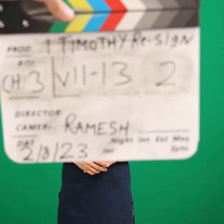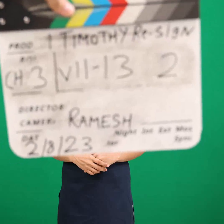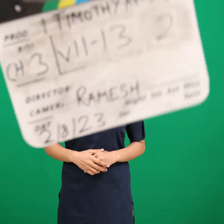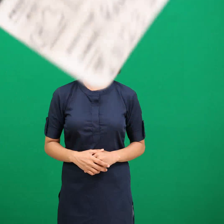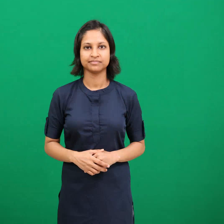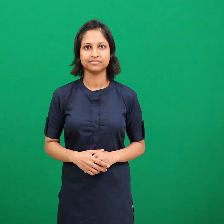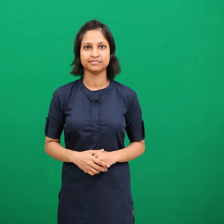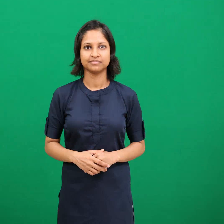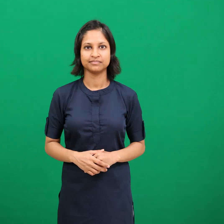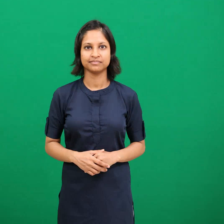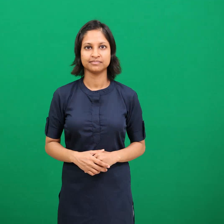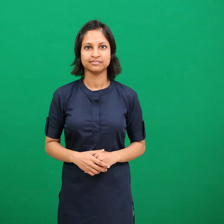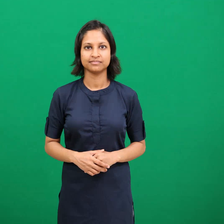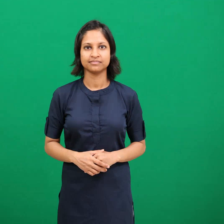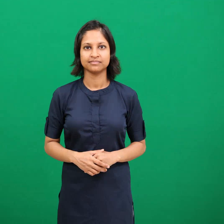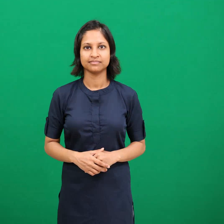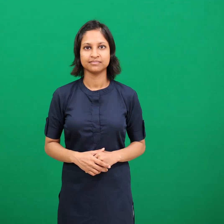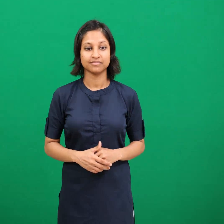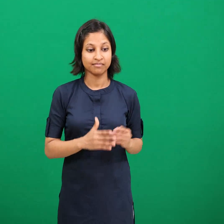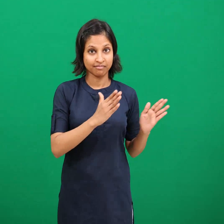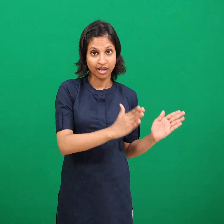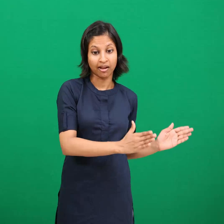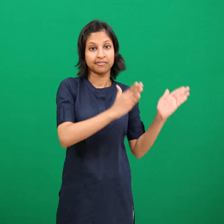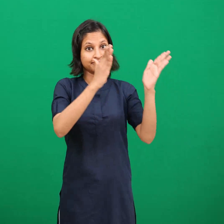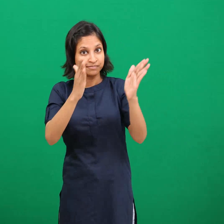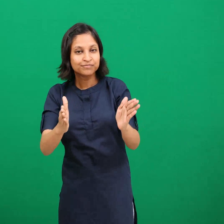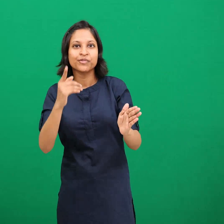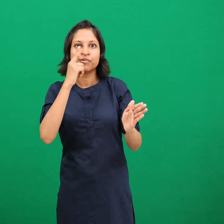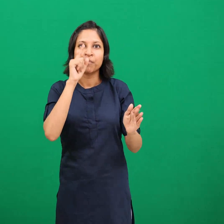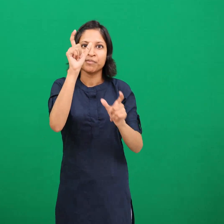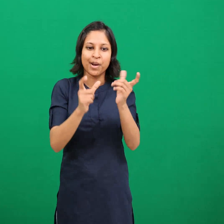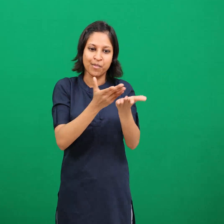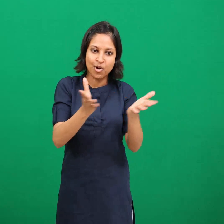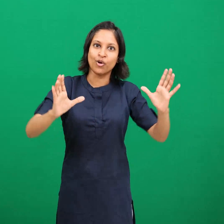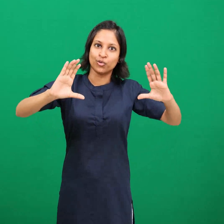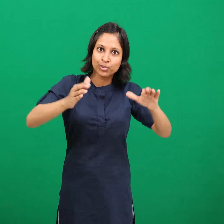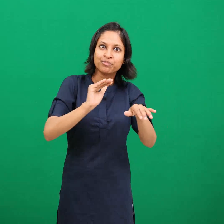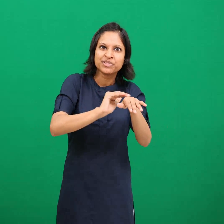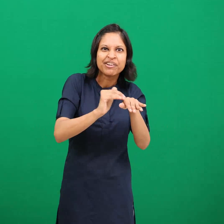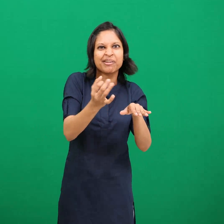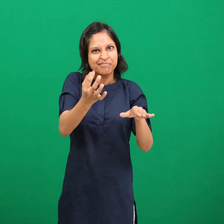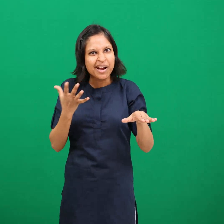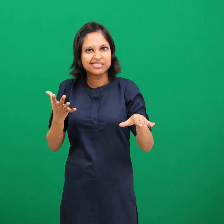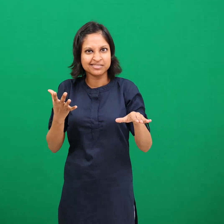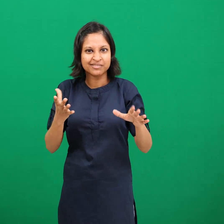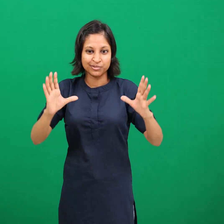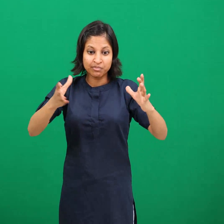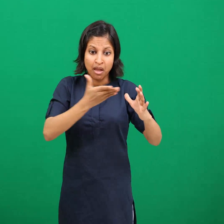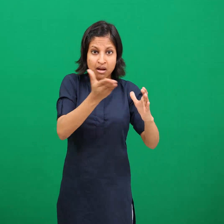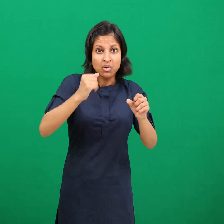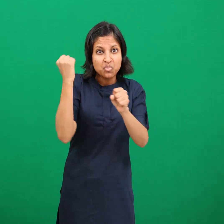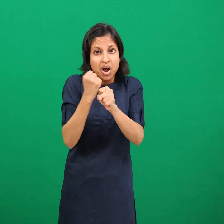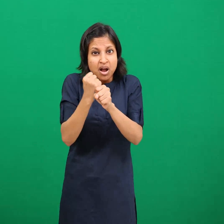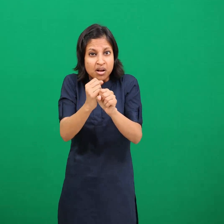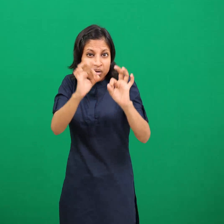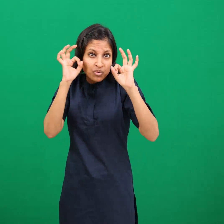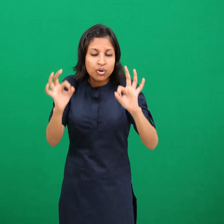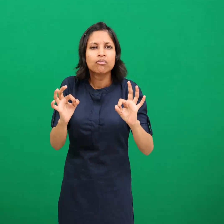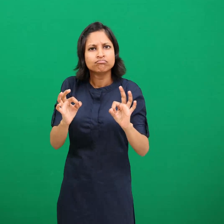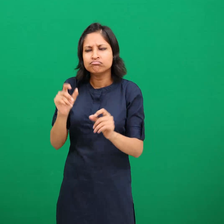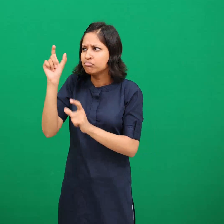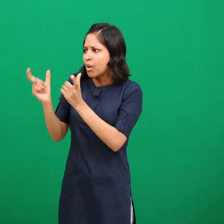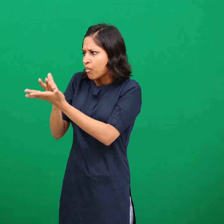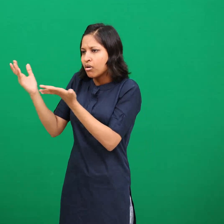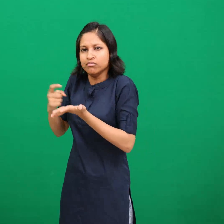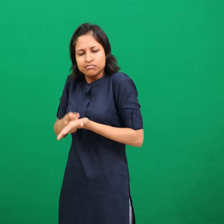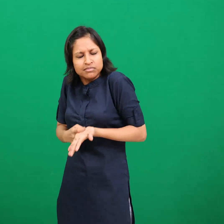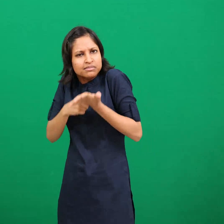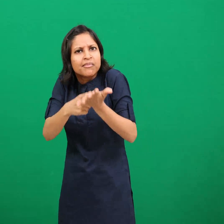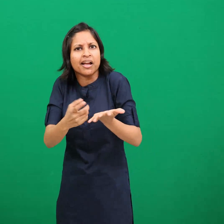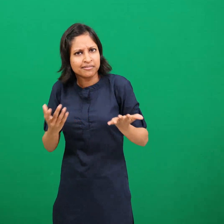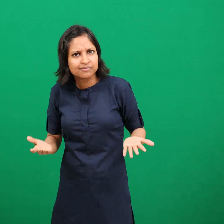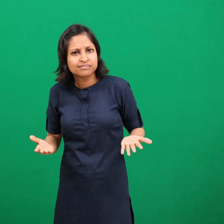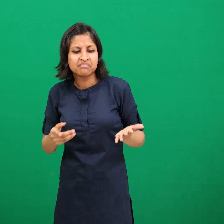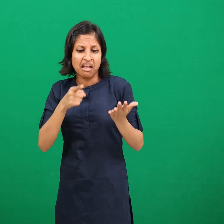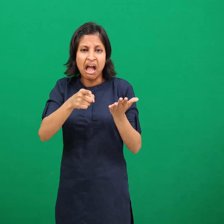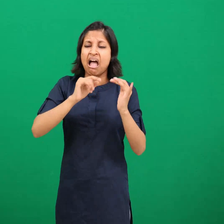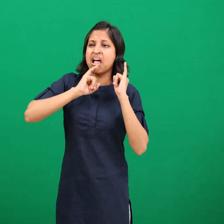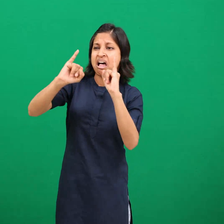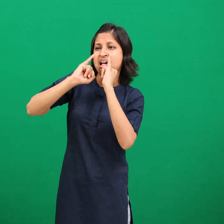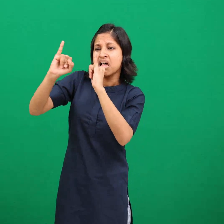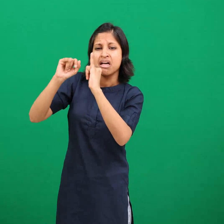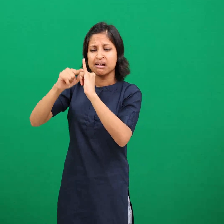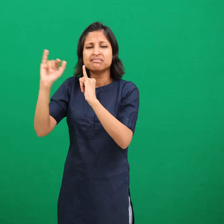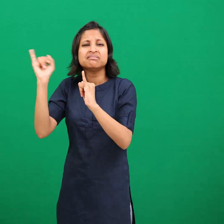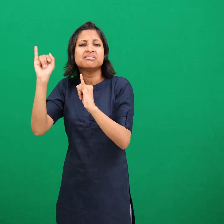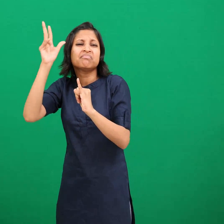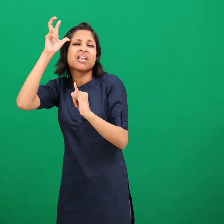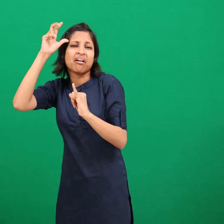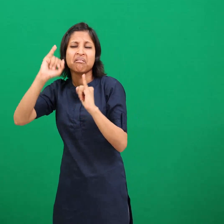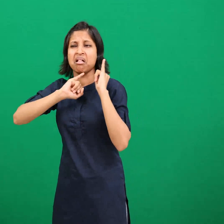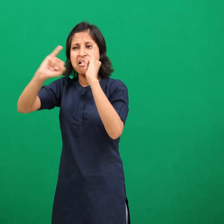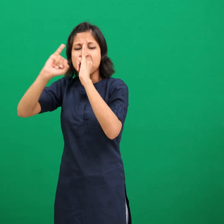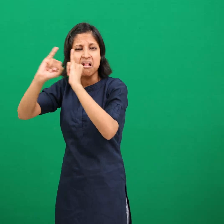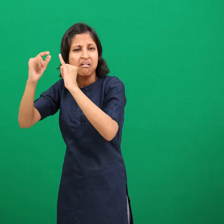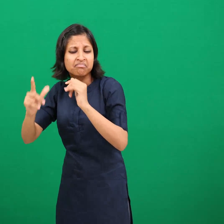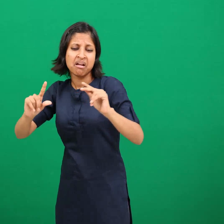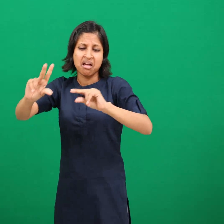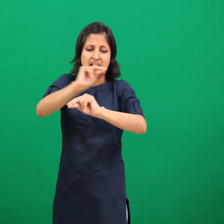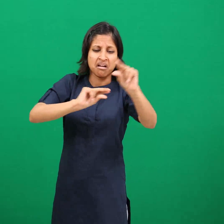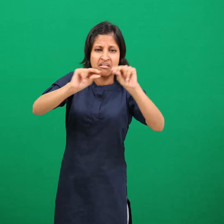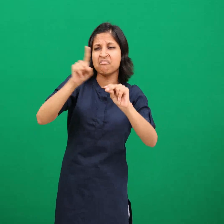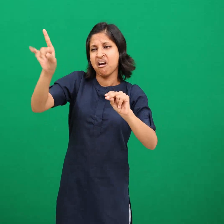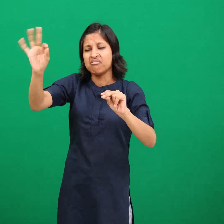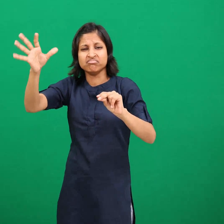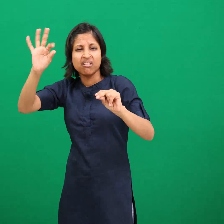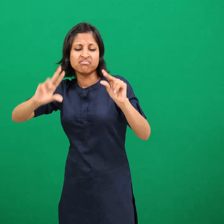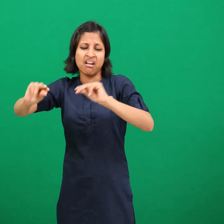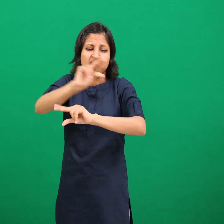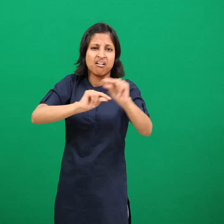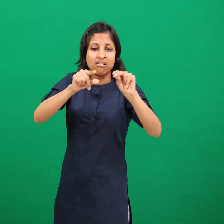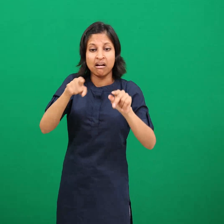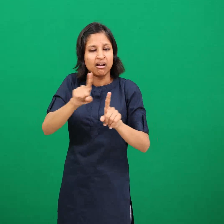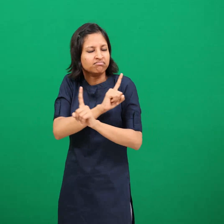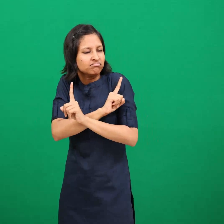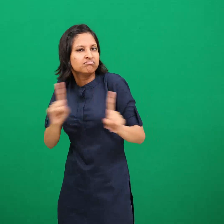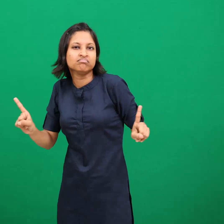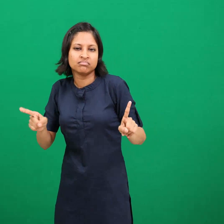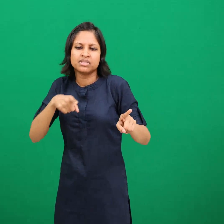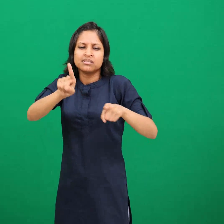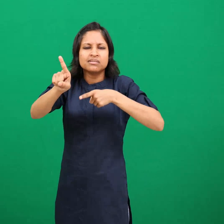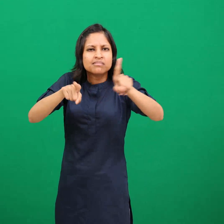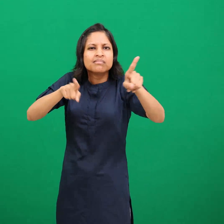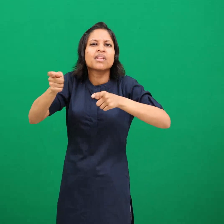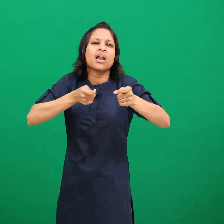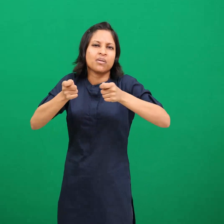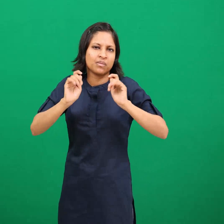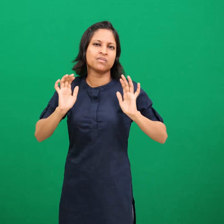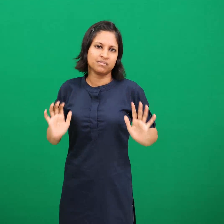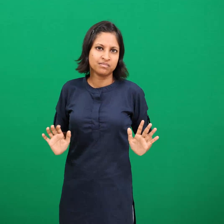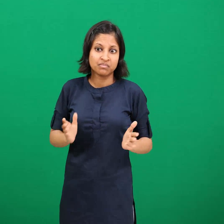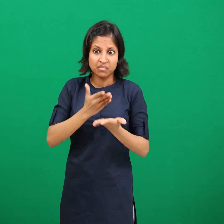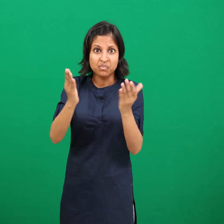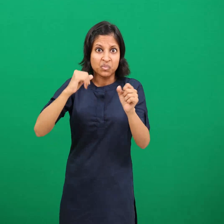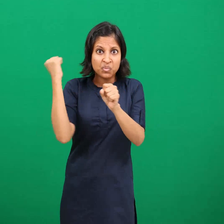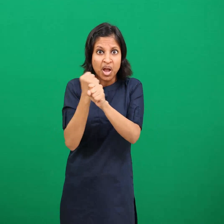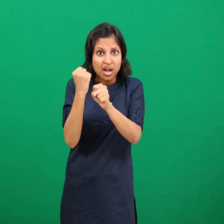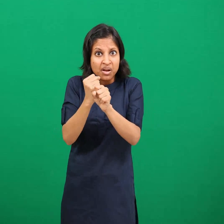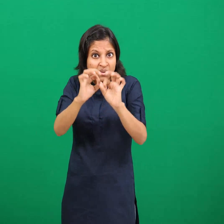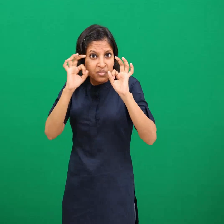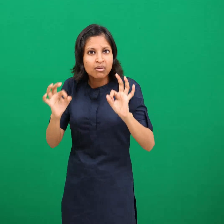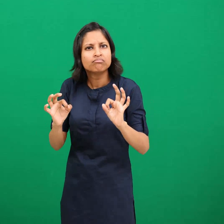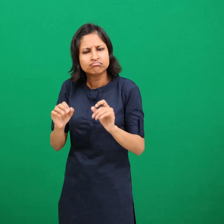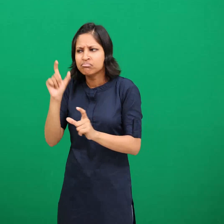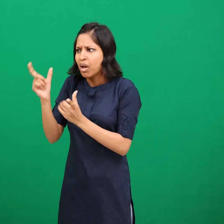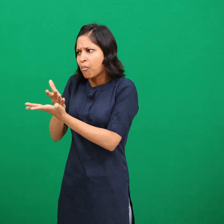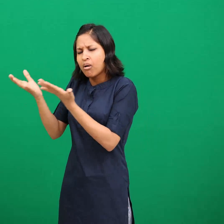In the same way, the women must be dignified, not slanderers, but temperate and faithful in all things.